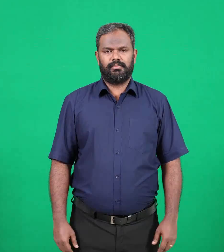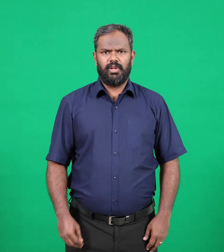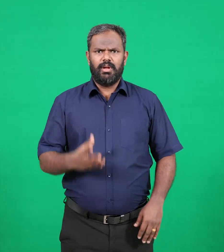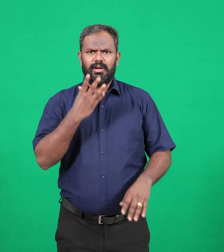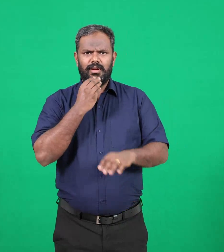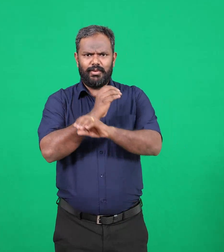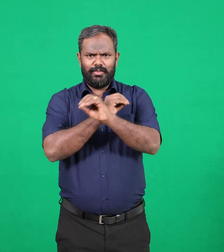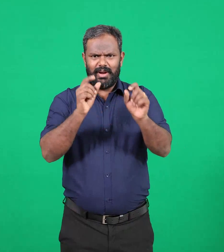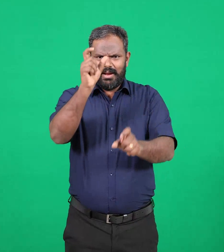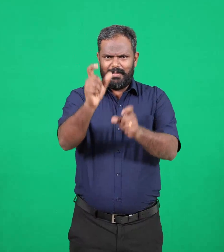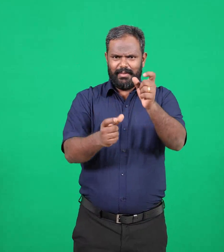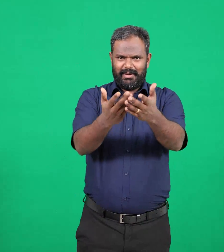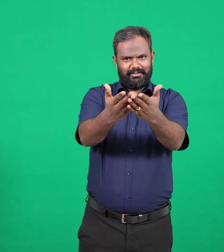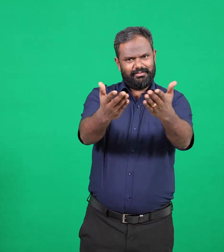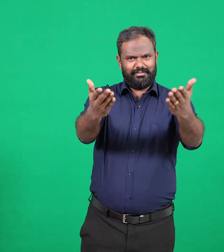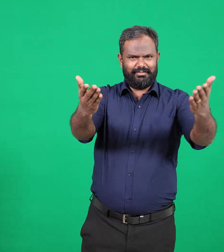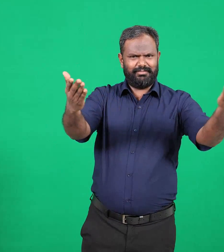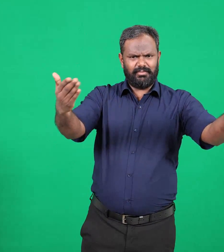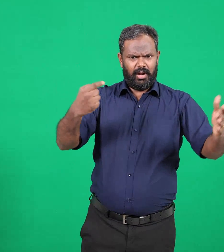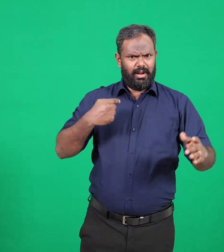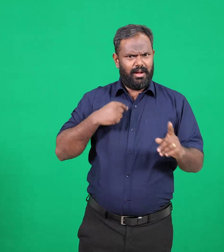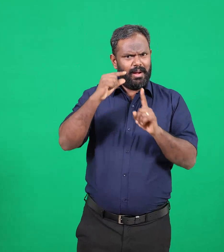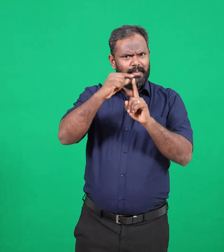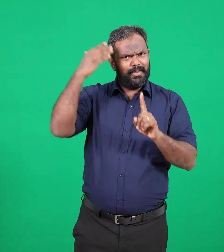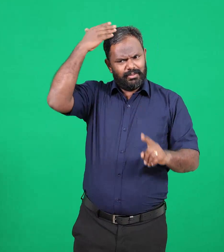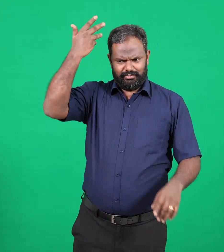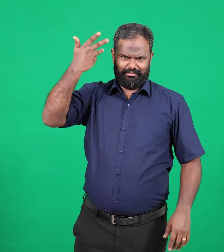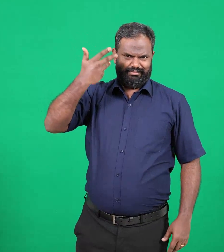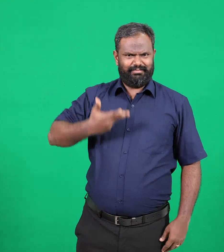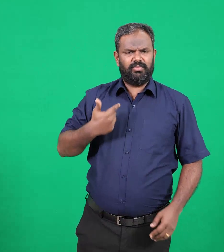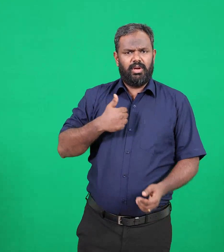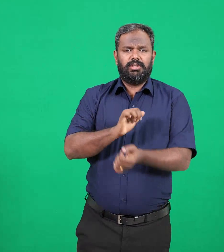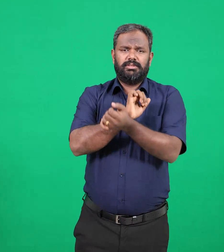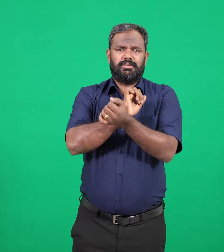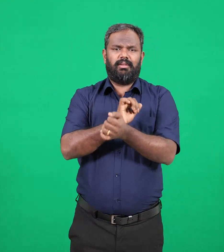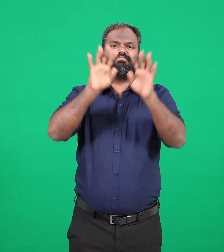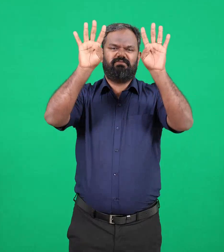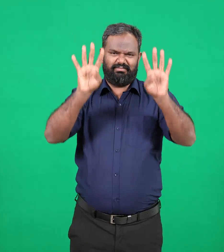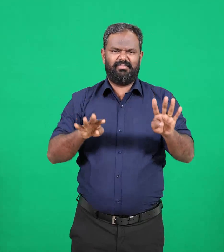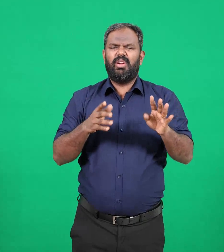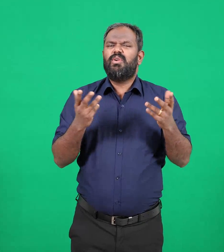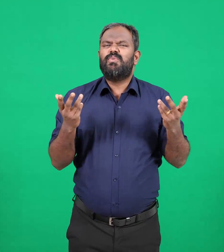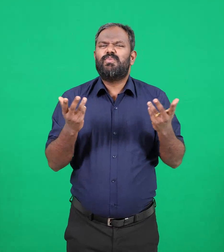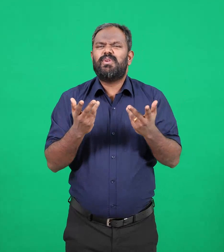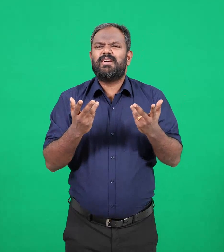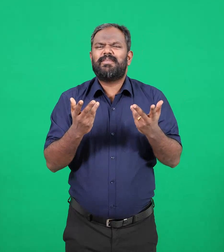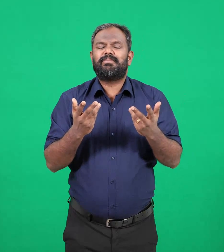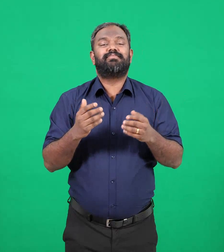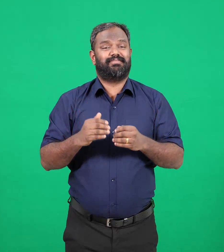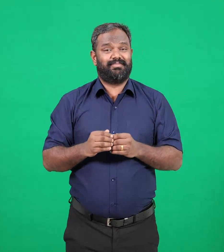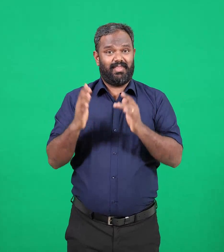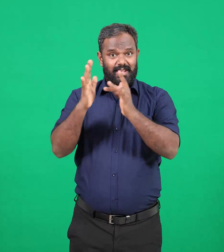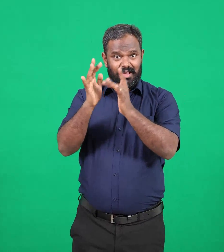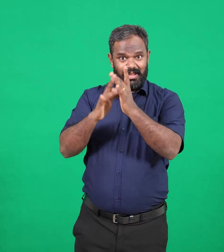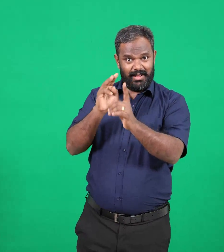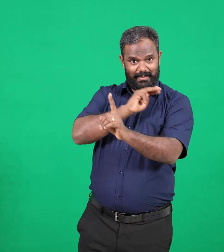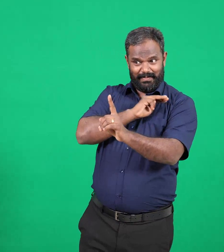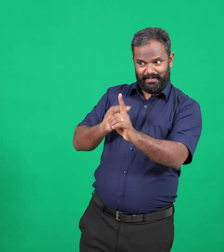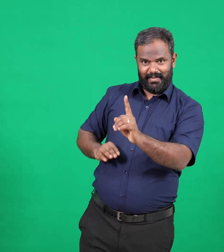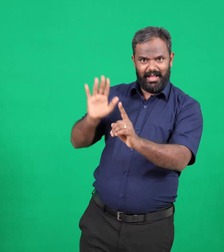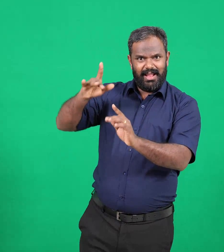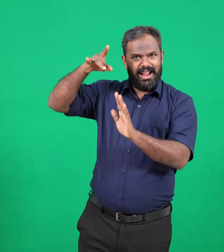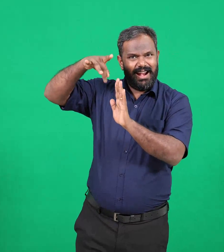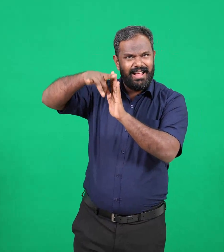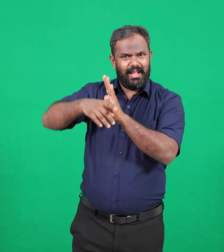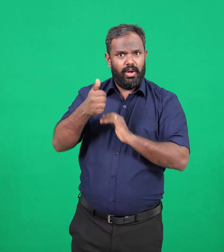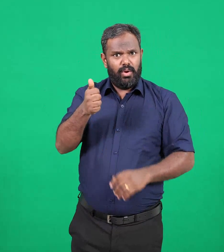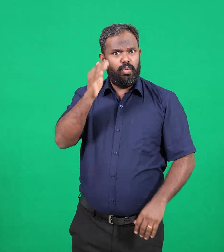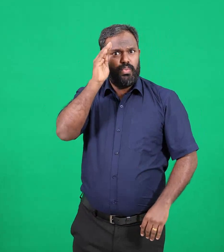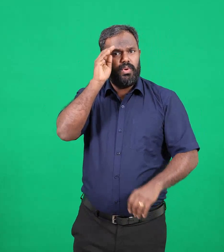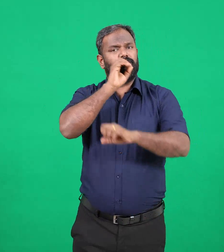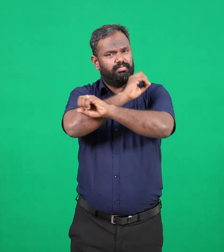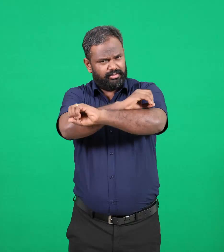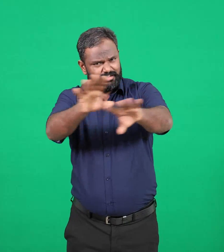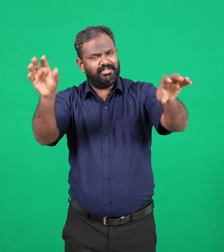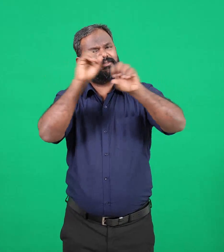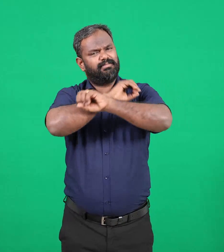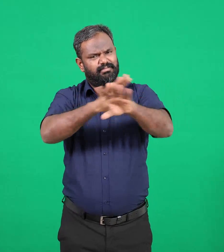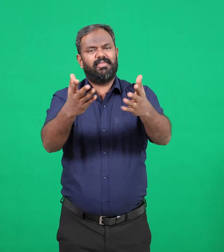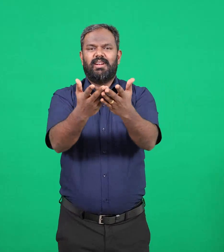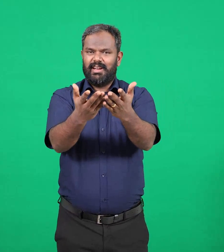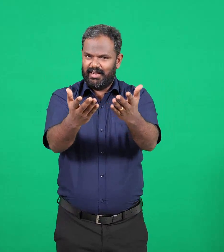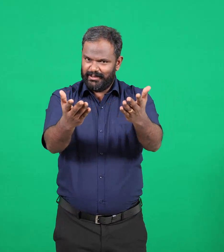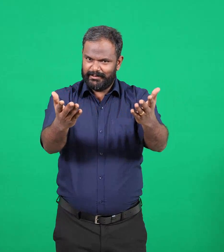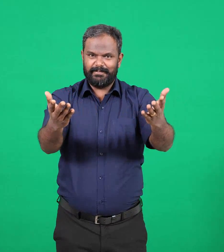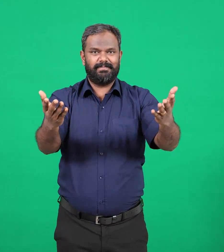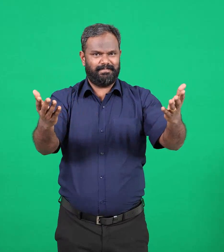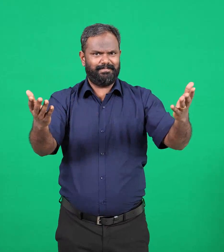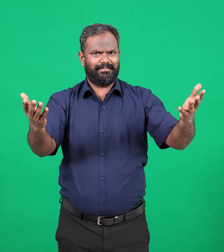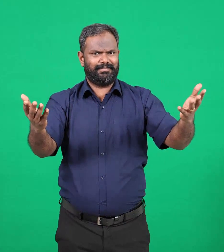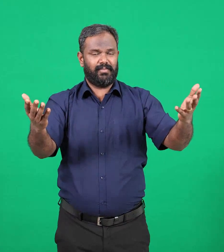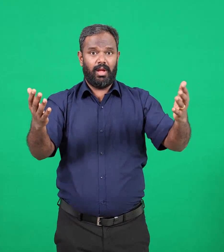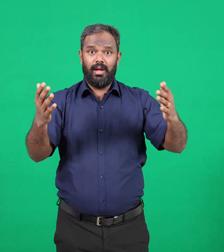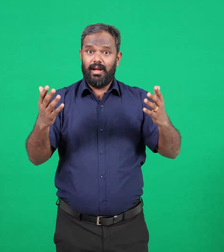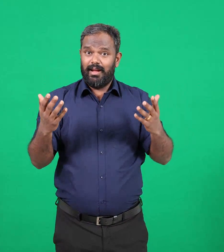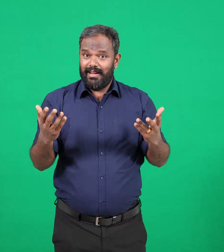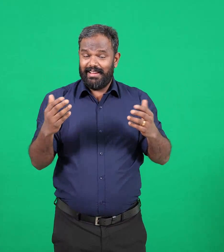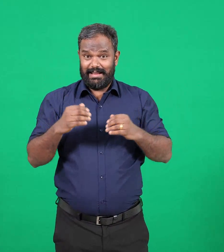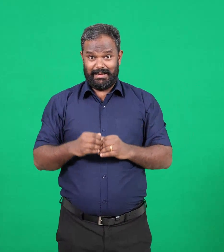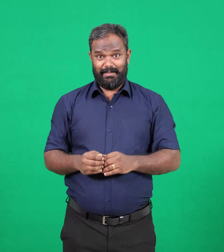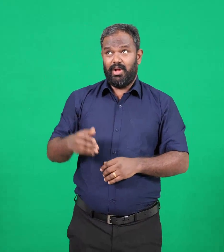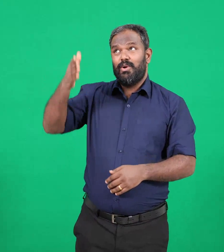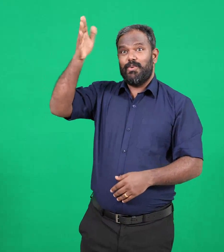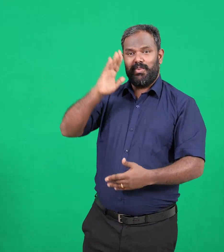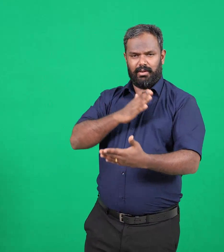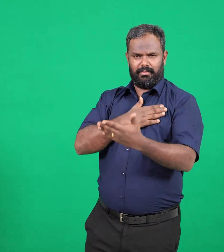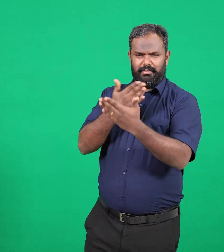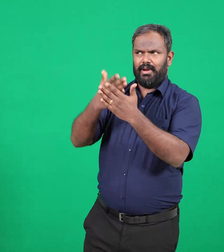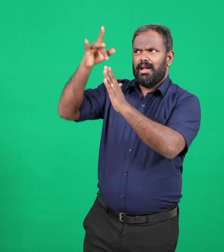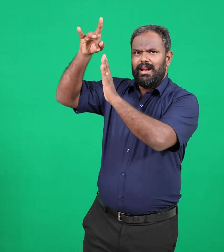For this reason I, Paul, the prisoner of Christ Jesus for the sake of you Gentiles...